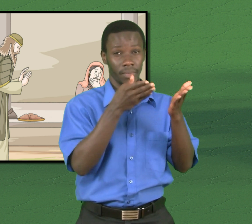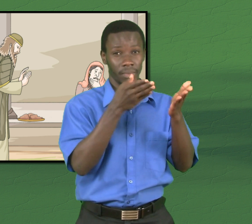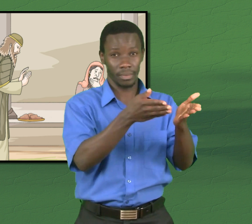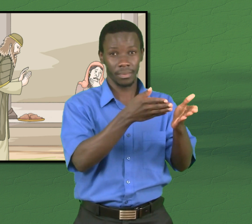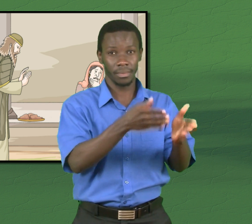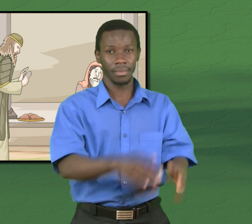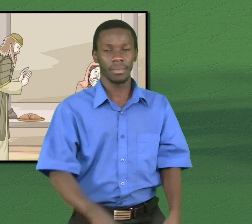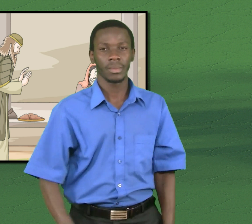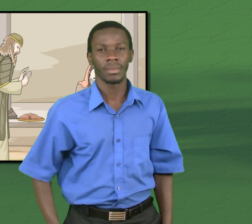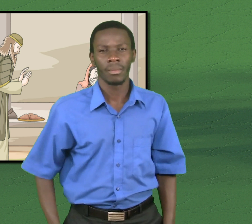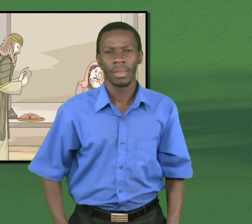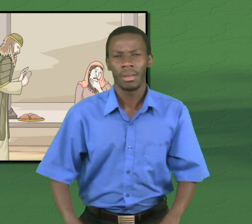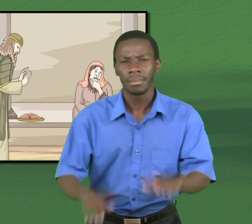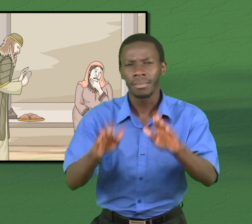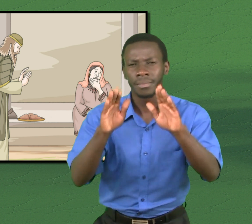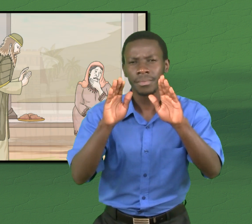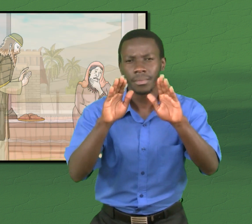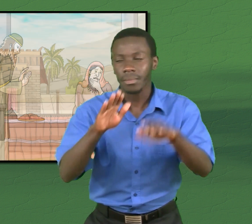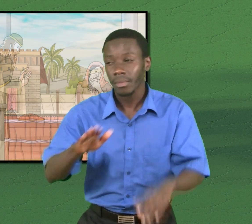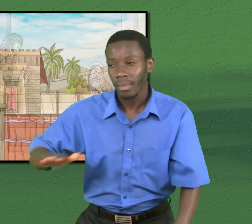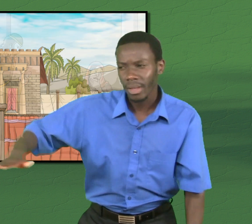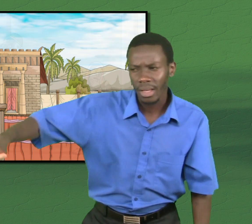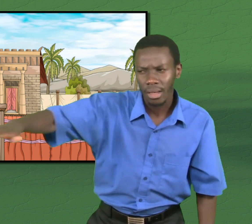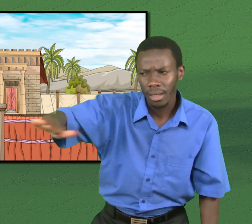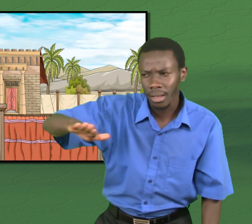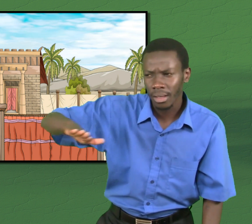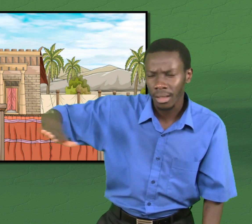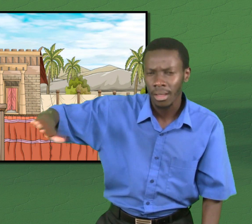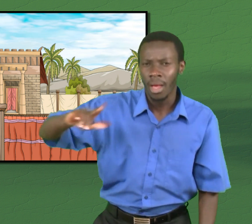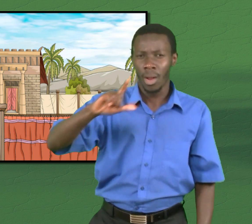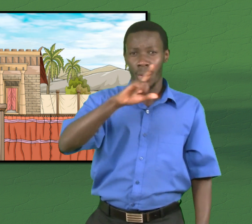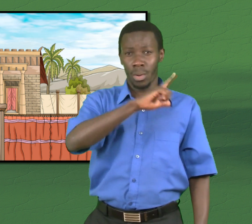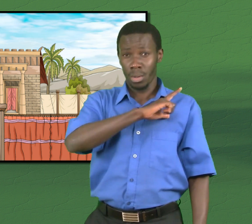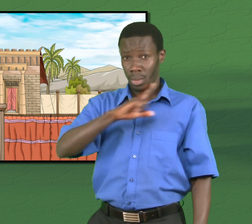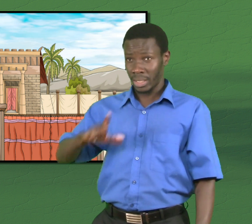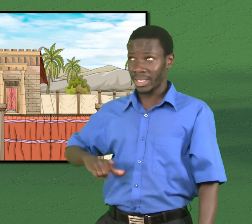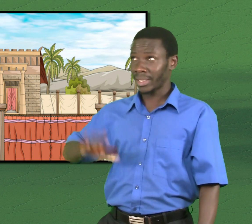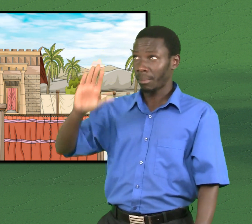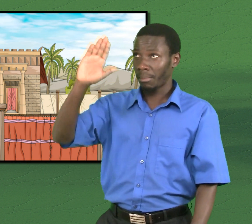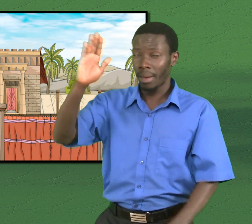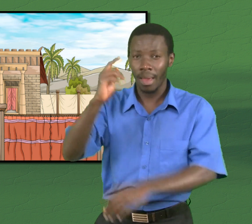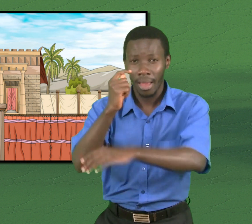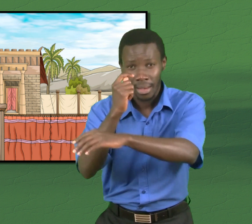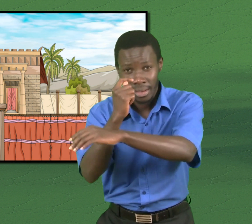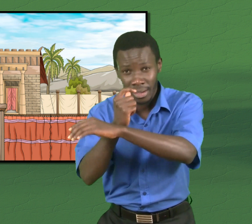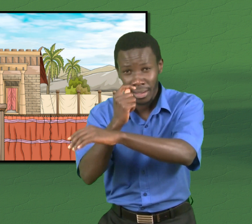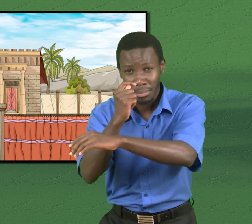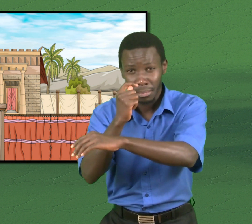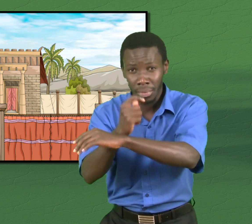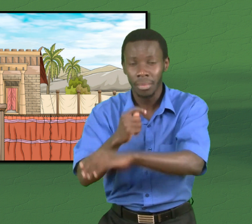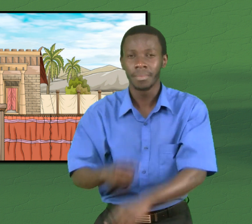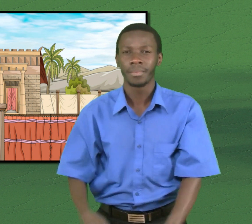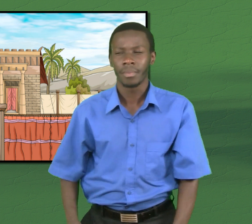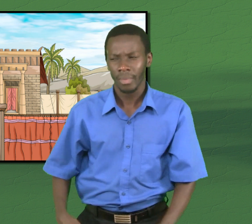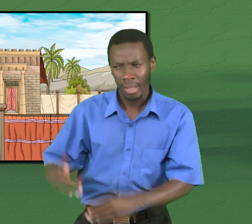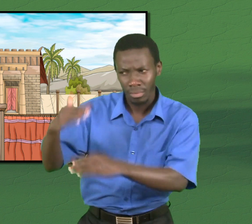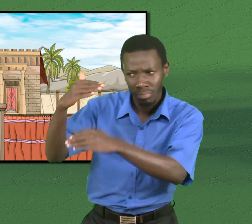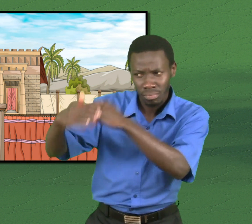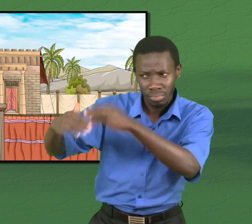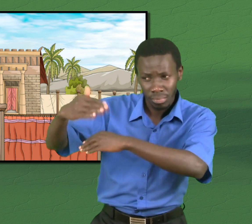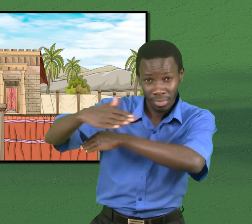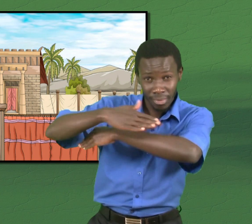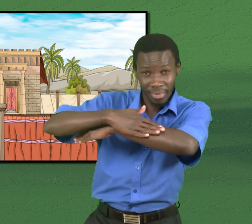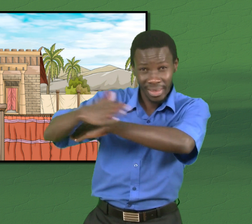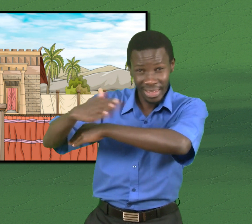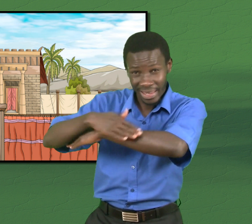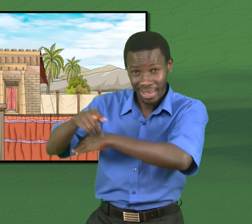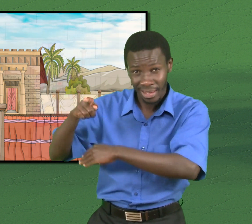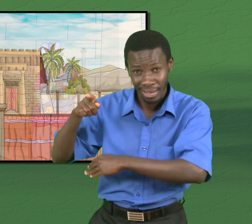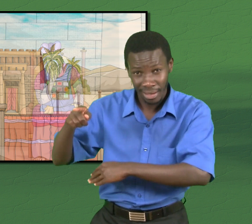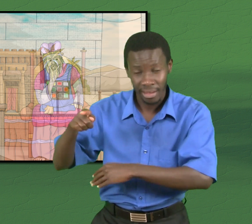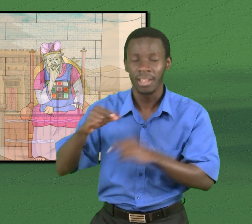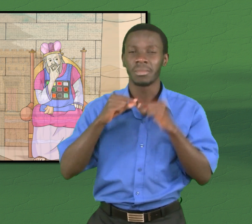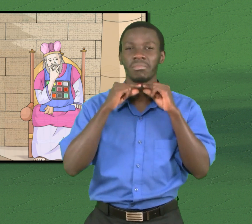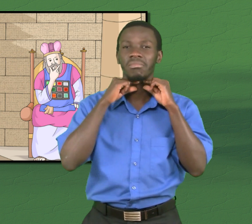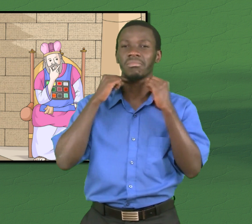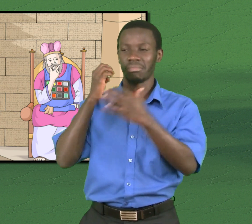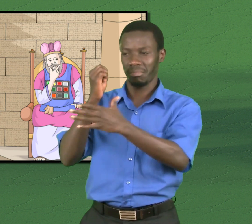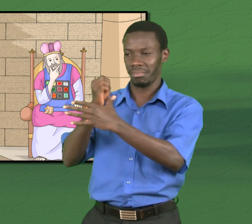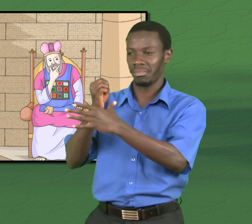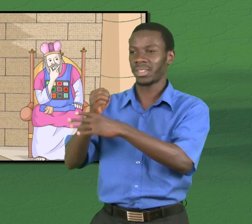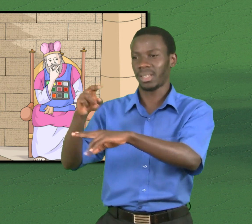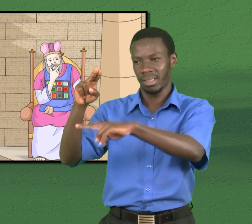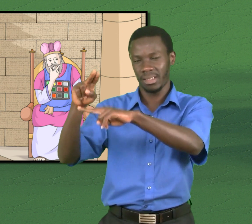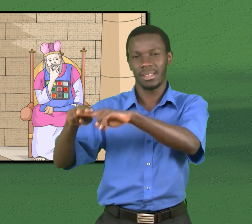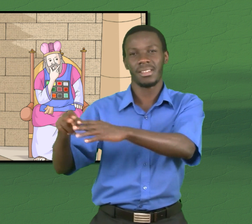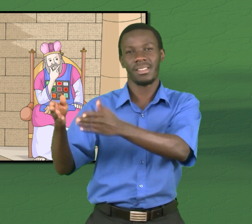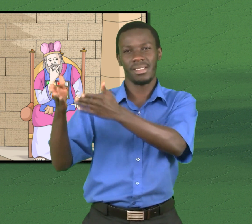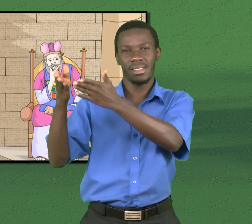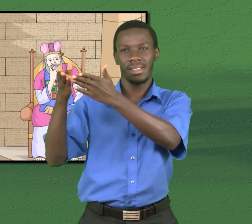So after they had finished eating and drinking in Shiloh, Hannah stood up.